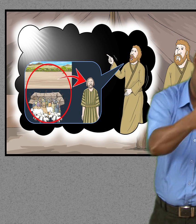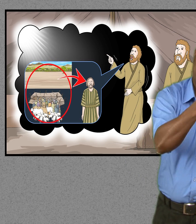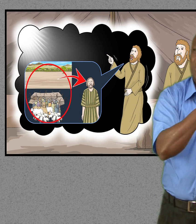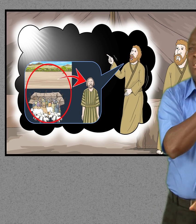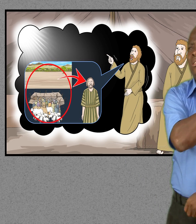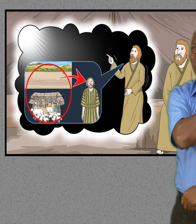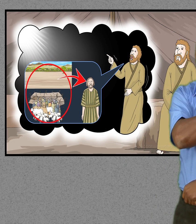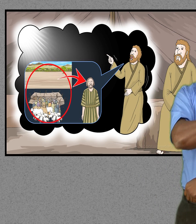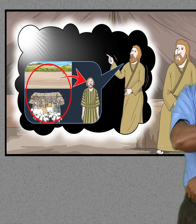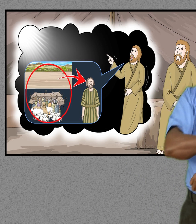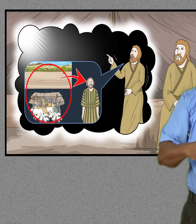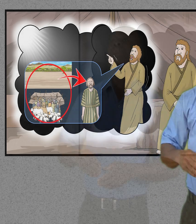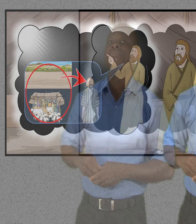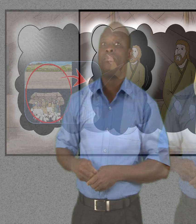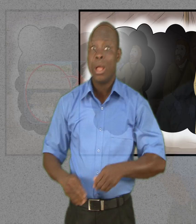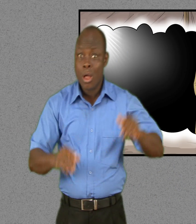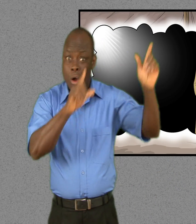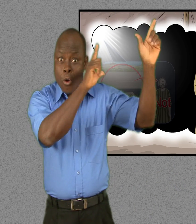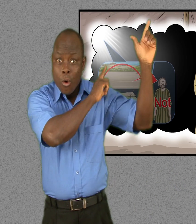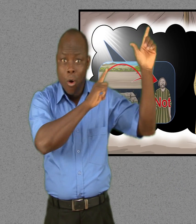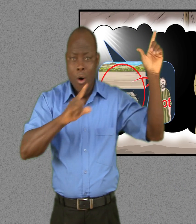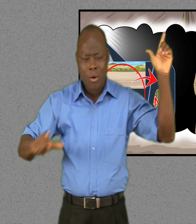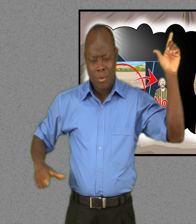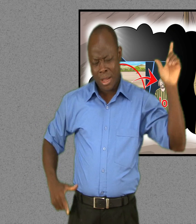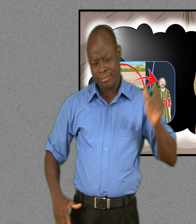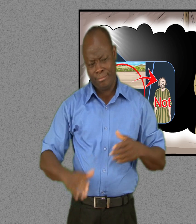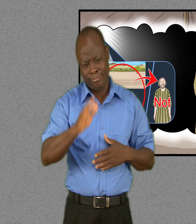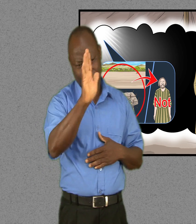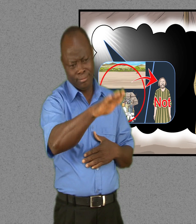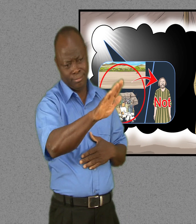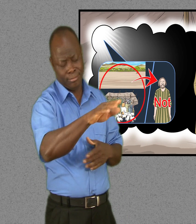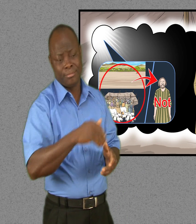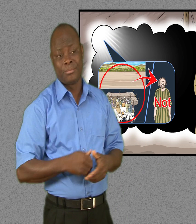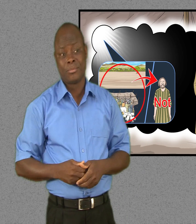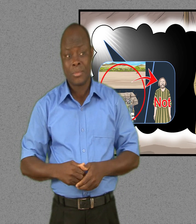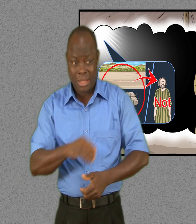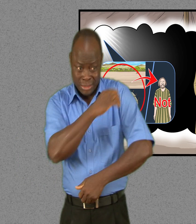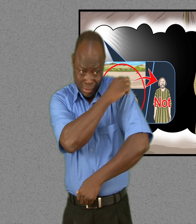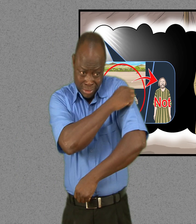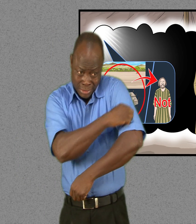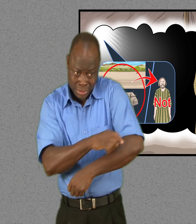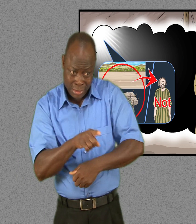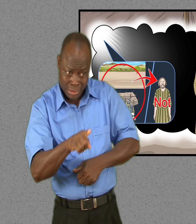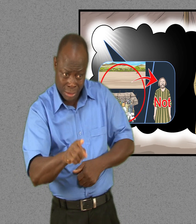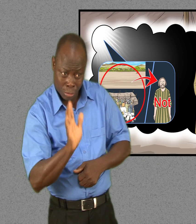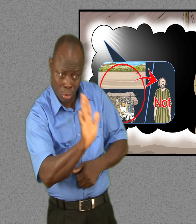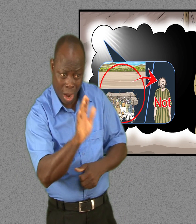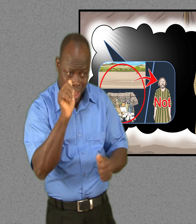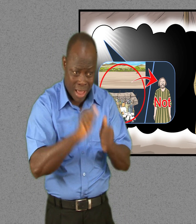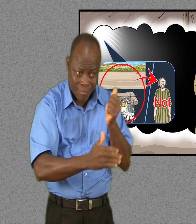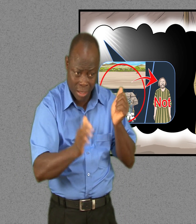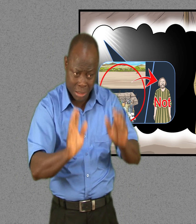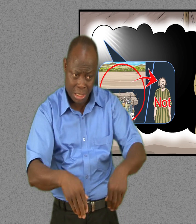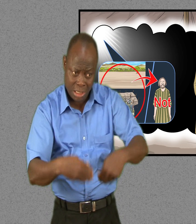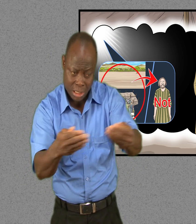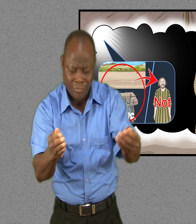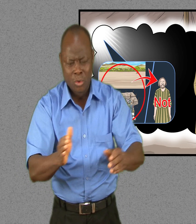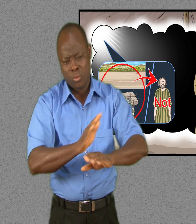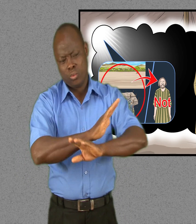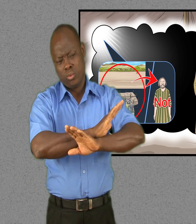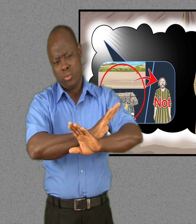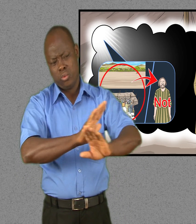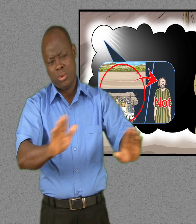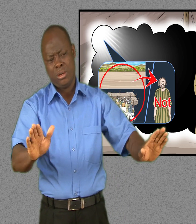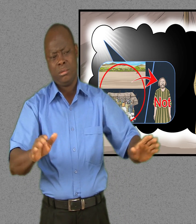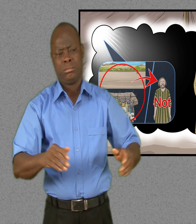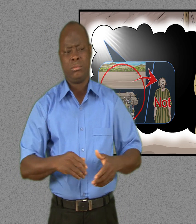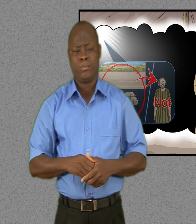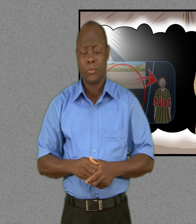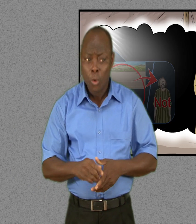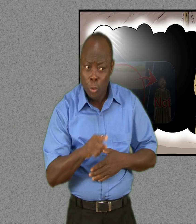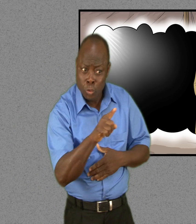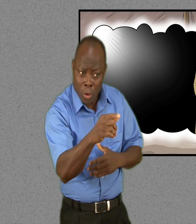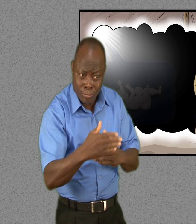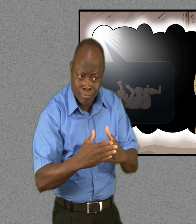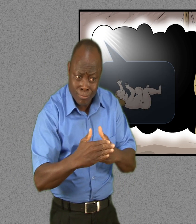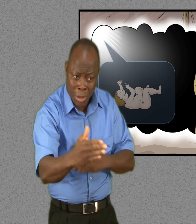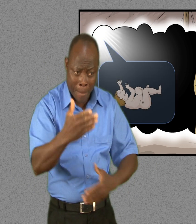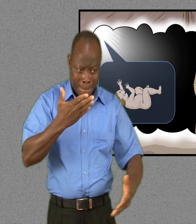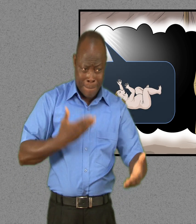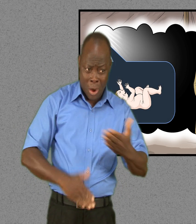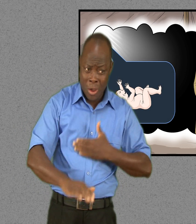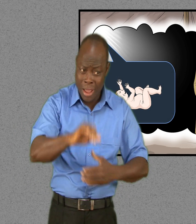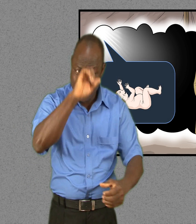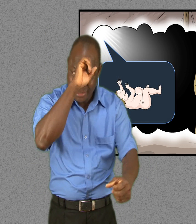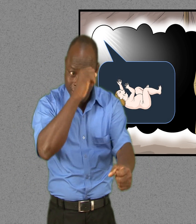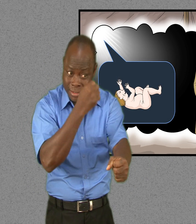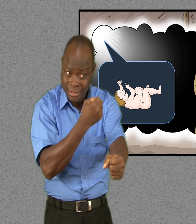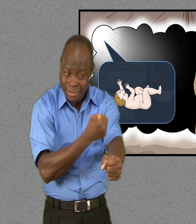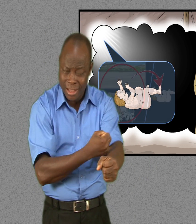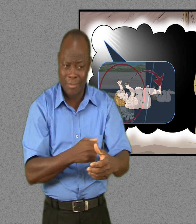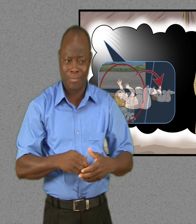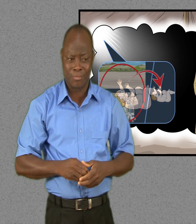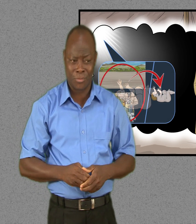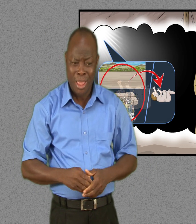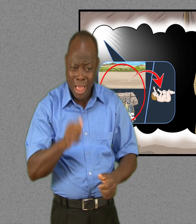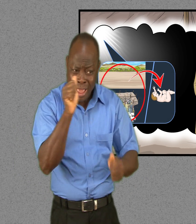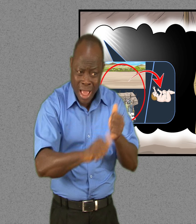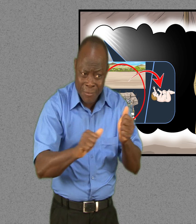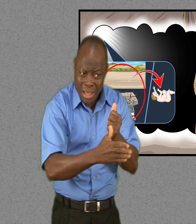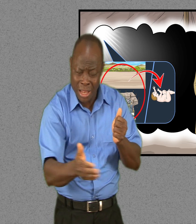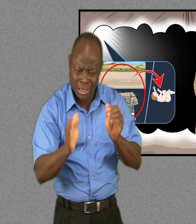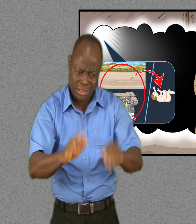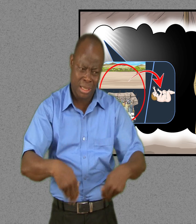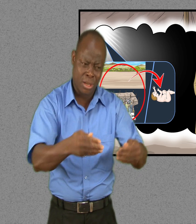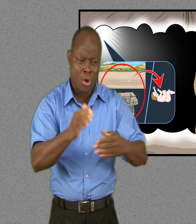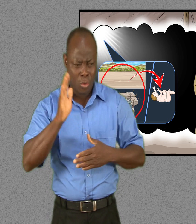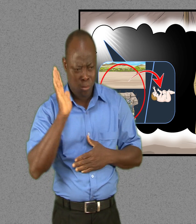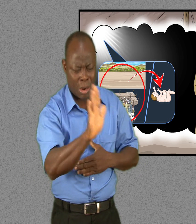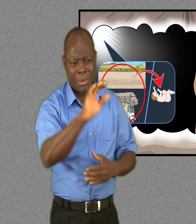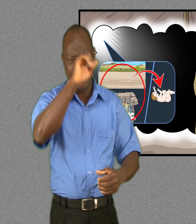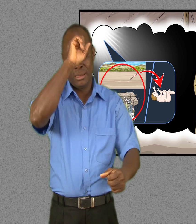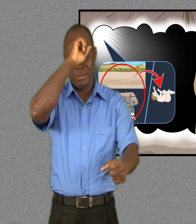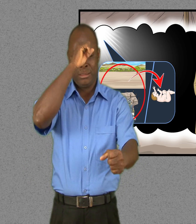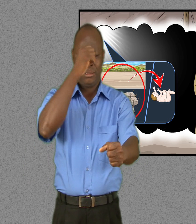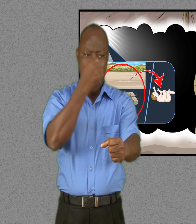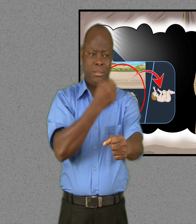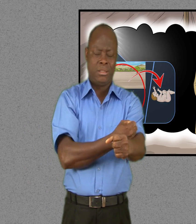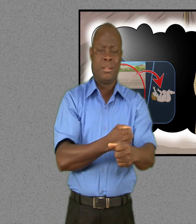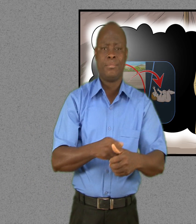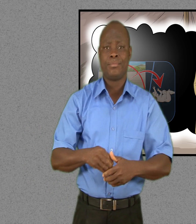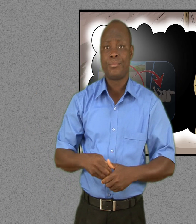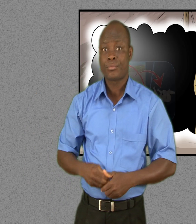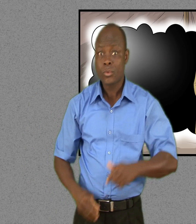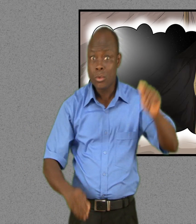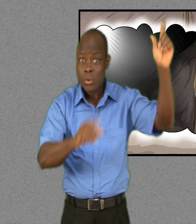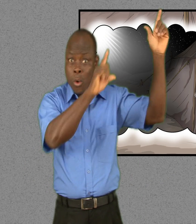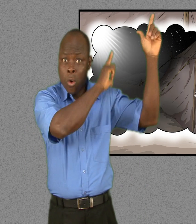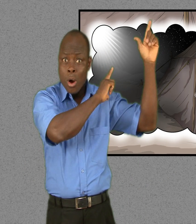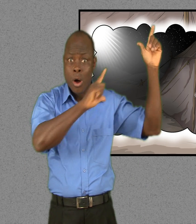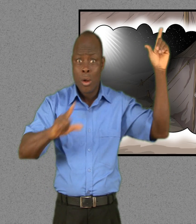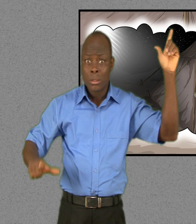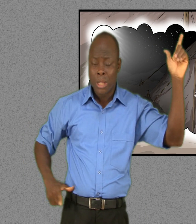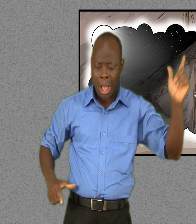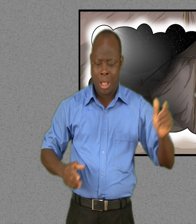Then the word of the LORD came to Abram, saying, “This one will not be your heir, but one who comes from your own body will be your heir.”